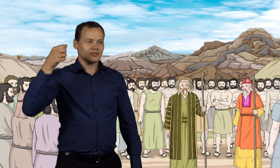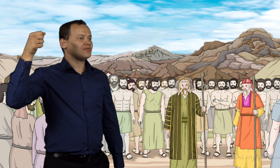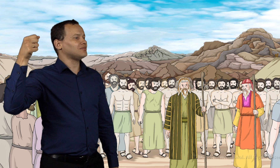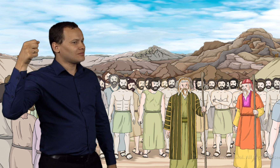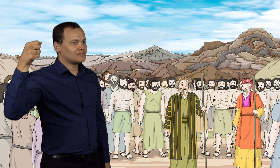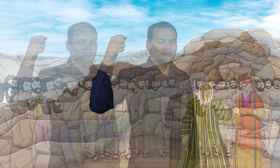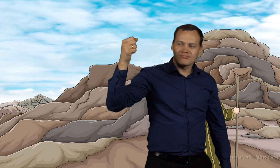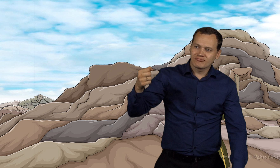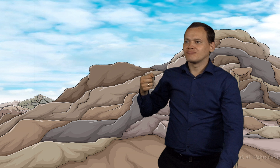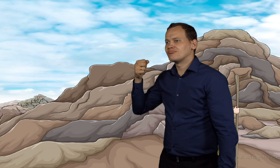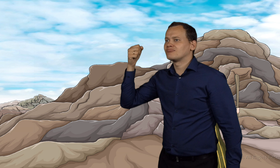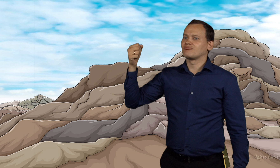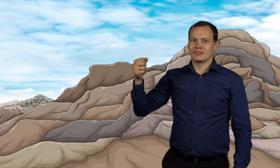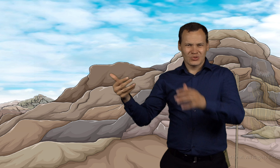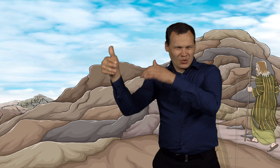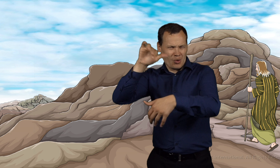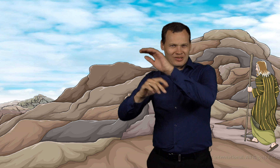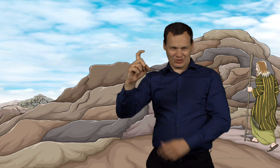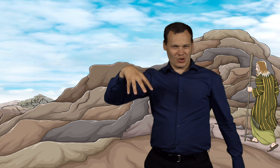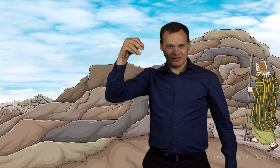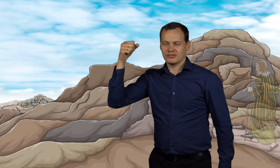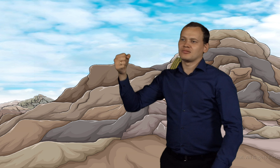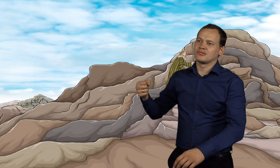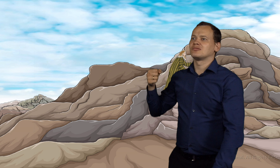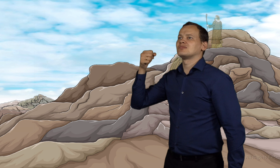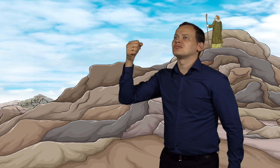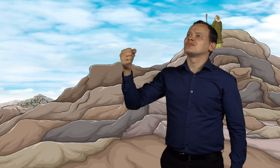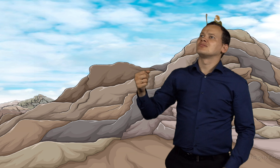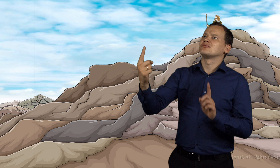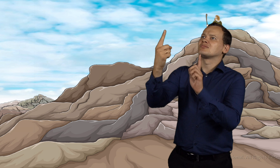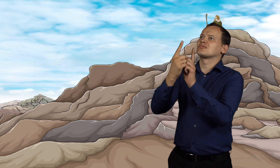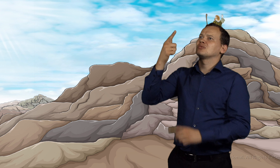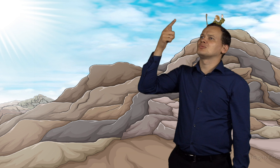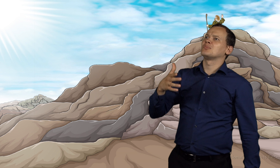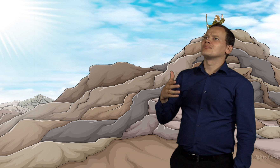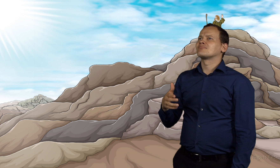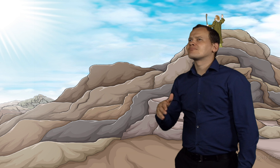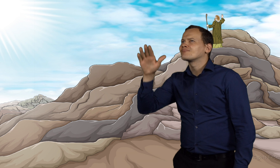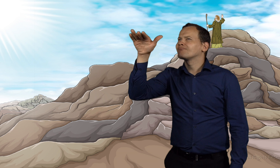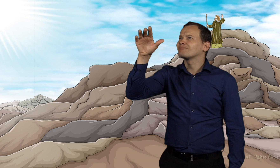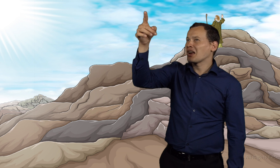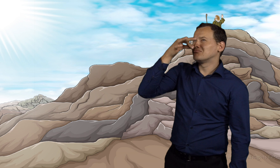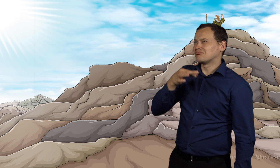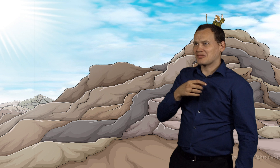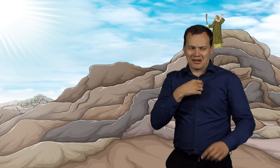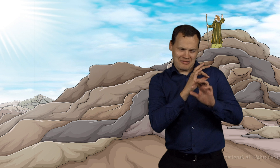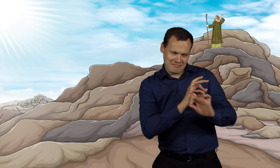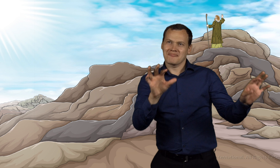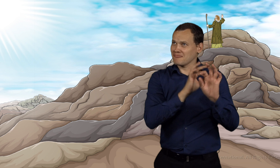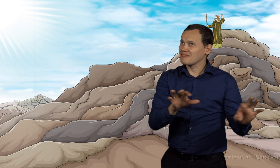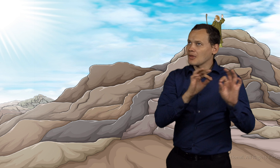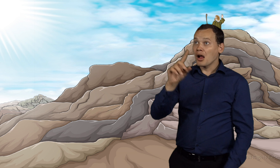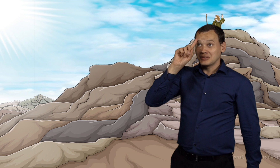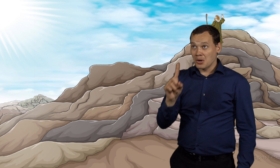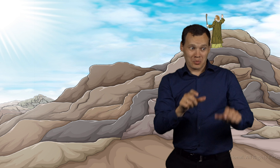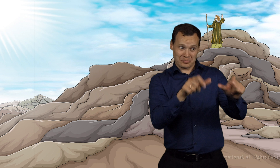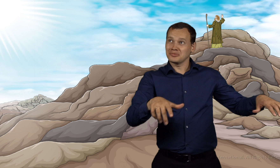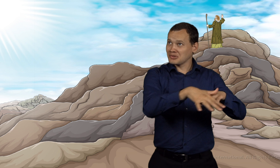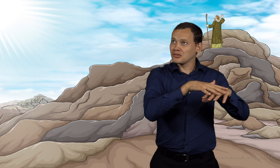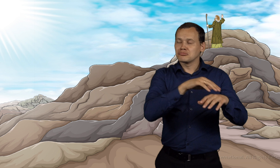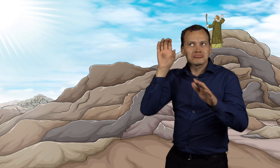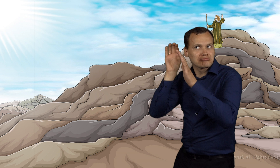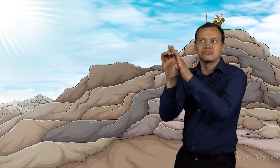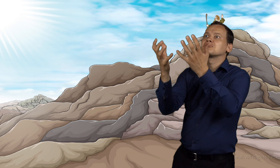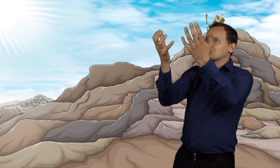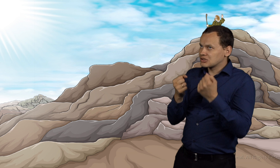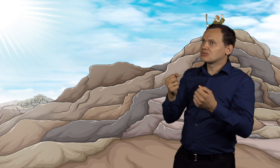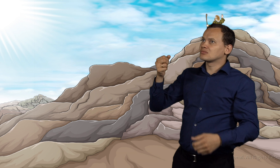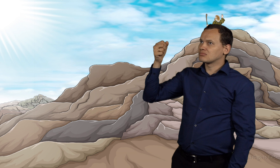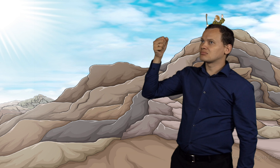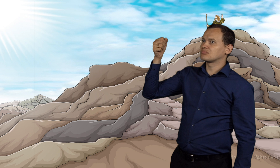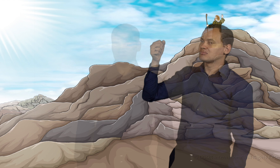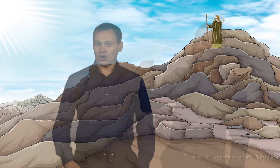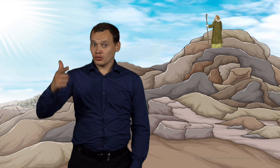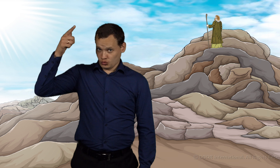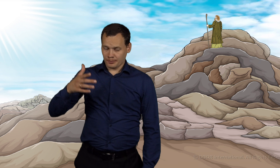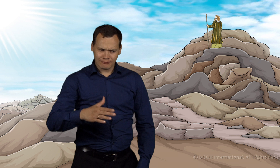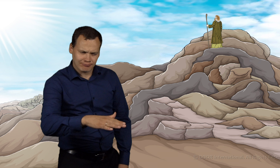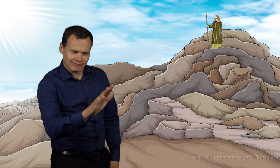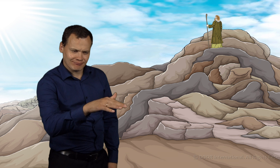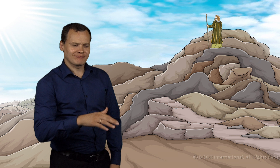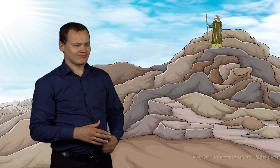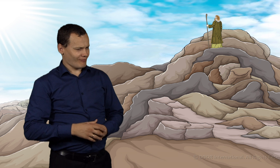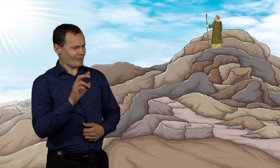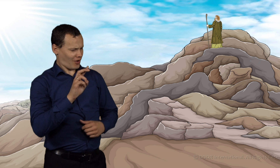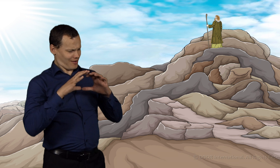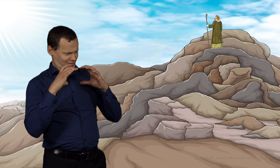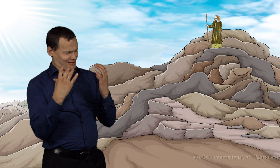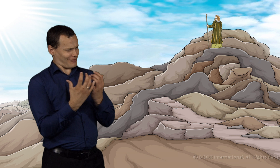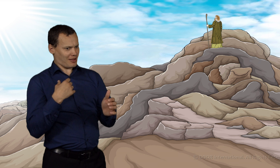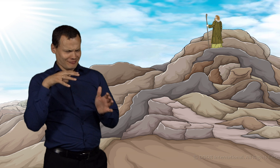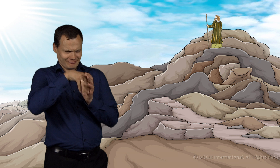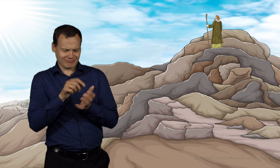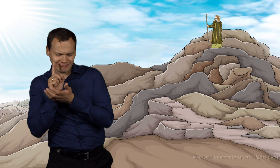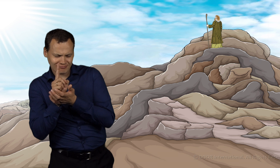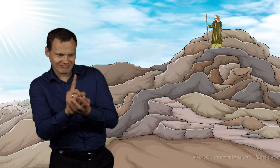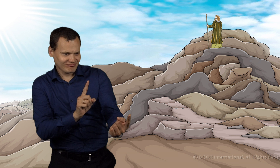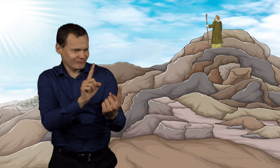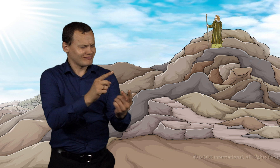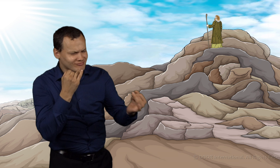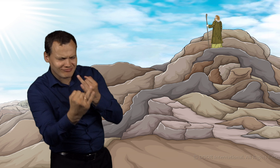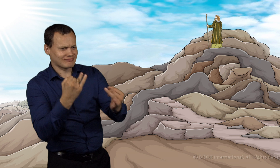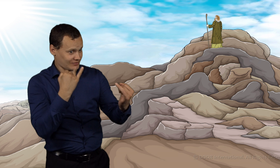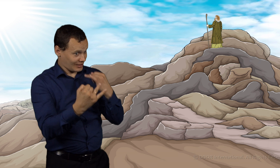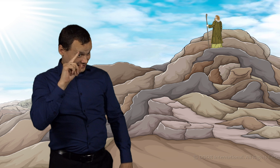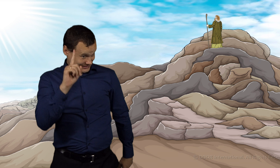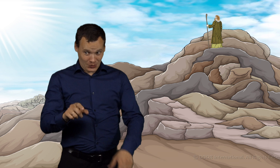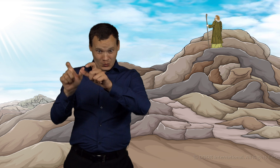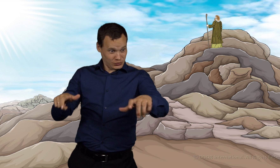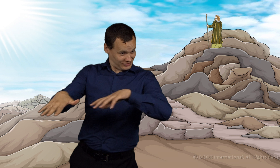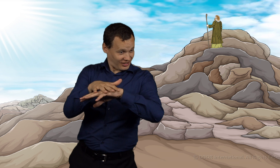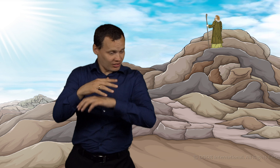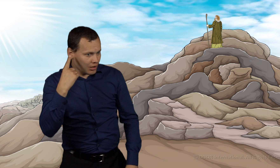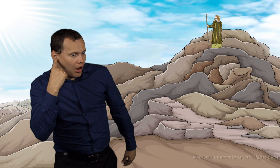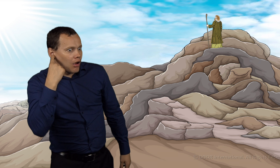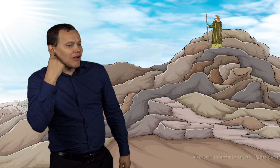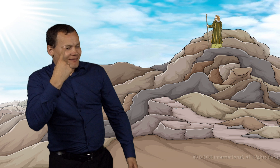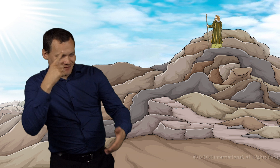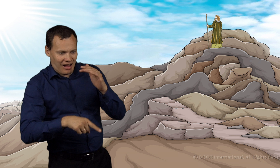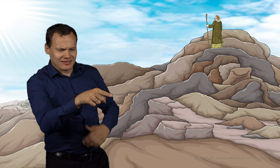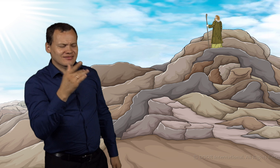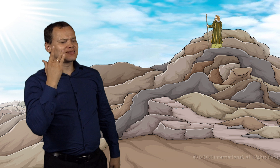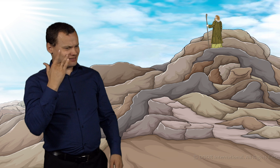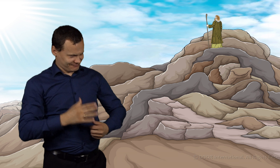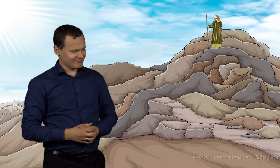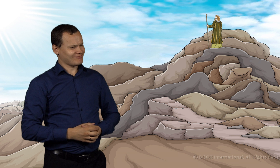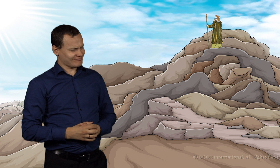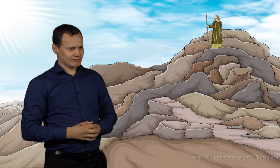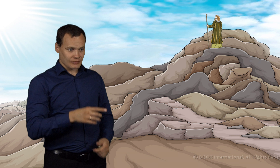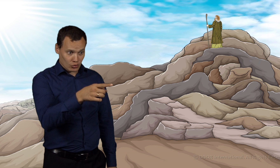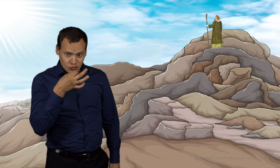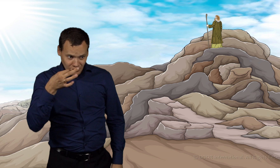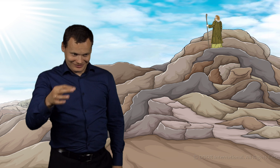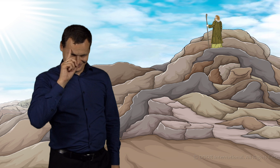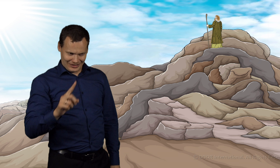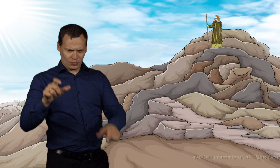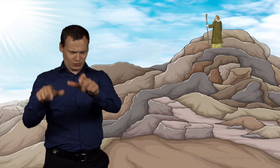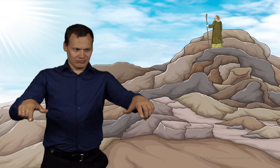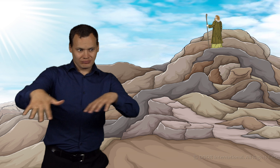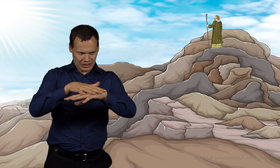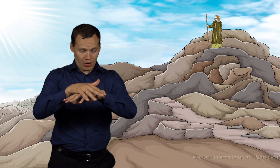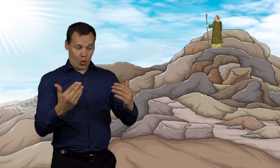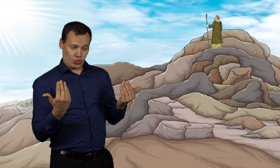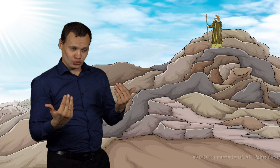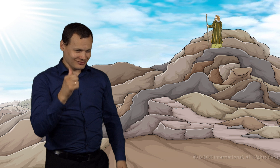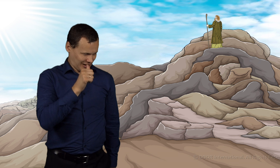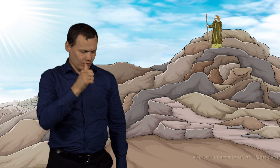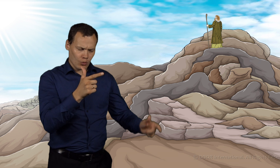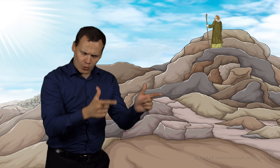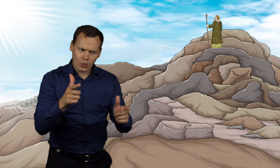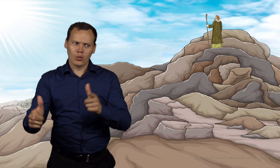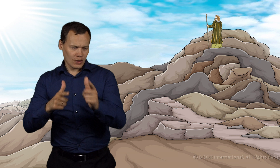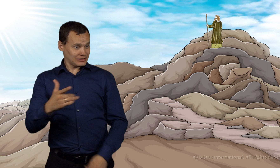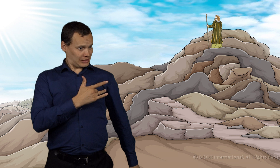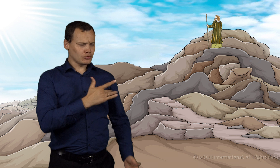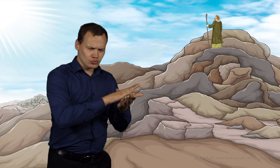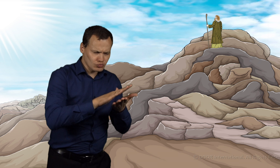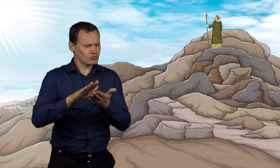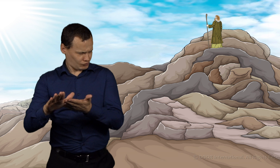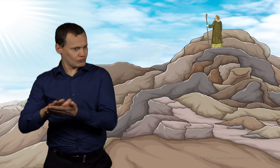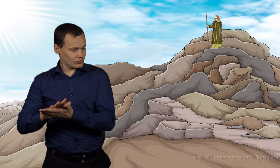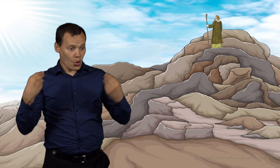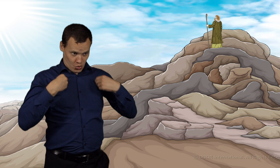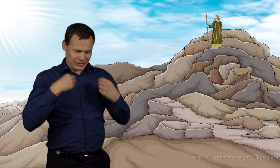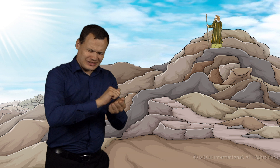So Moses brought their words back to the LORD. The LORD said to Moses, “Behold, I will come to you in a dense cloud, so that the people will hear when I speak with you, and they will always put their trust in you.” And Moses relayed to the LORD what the people had said.